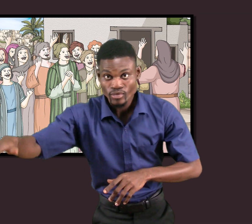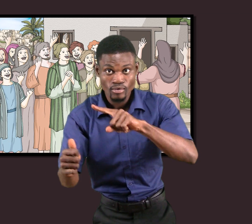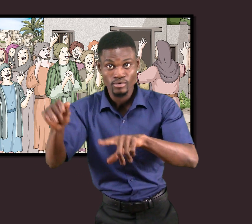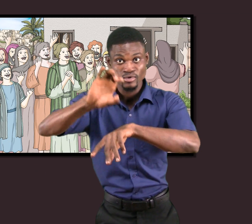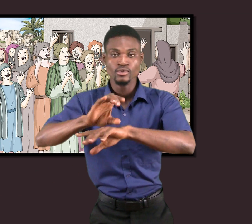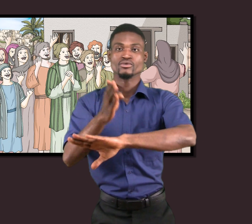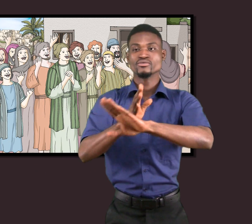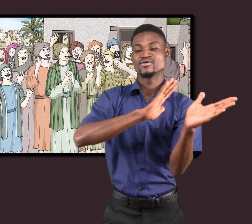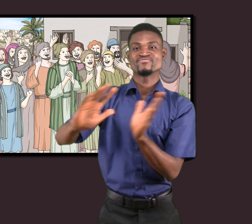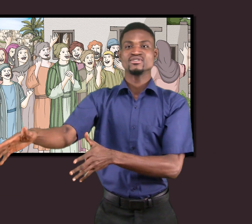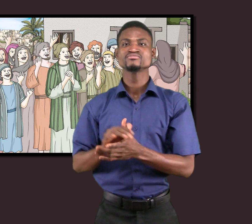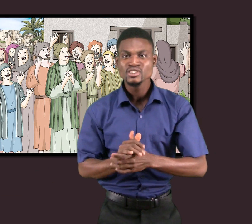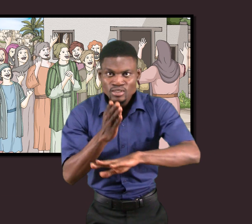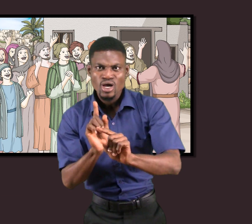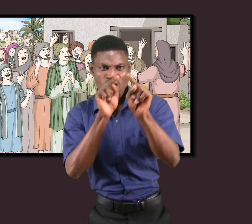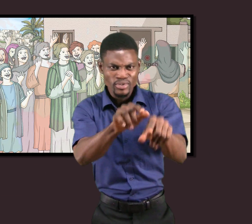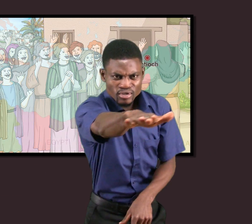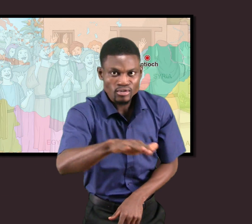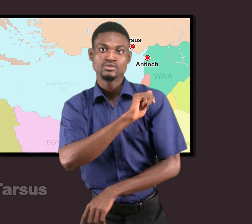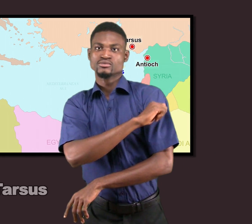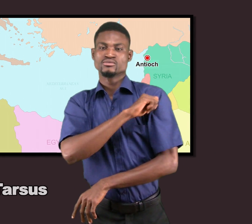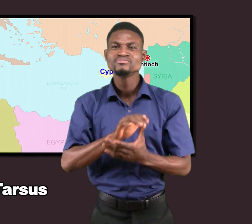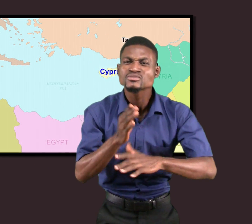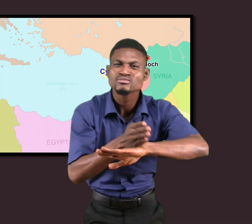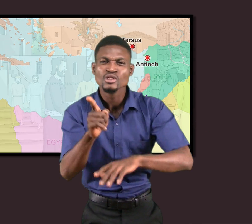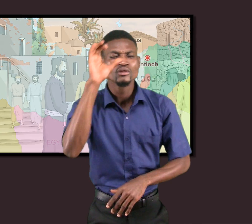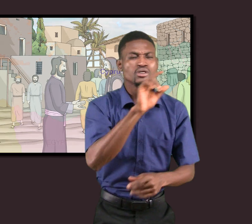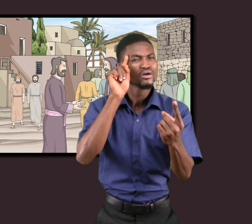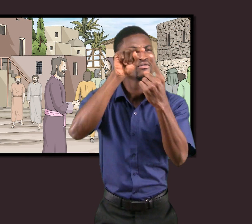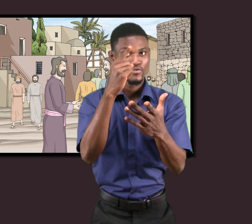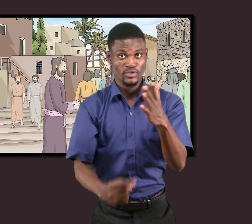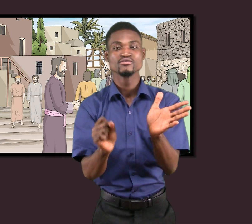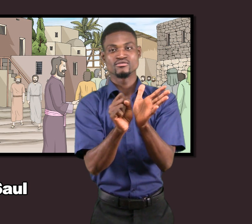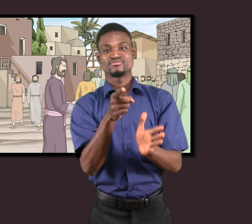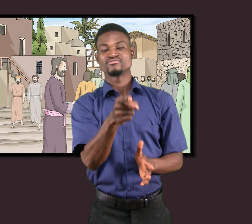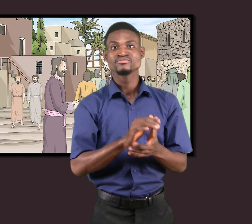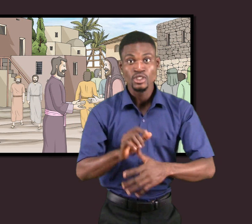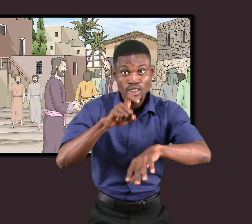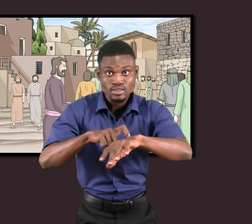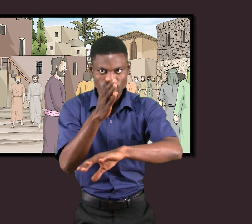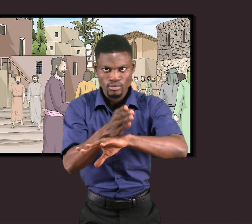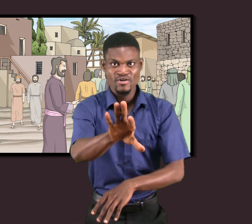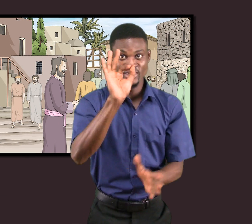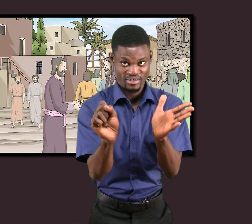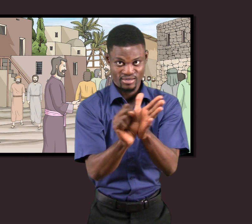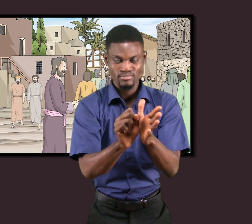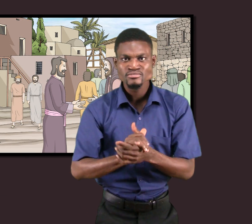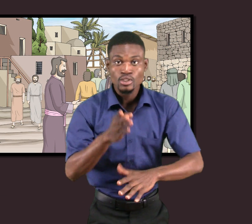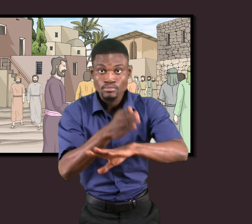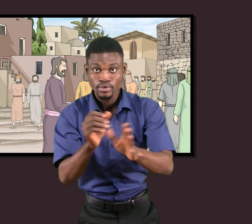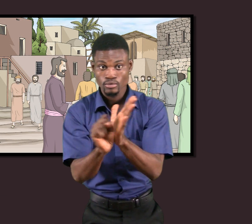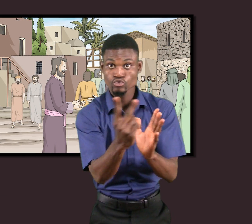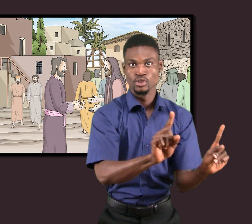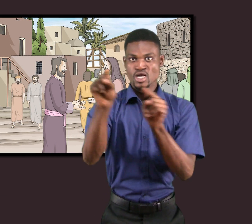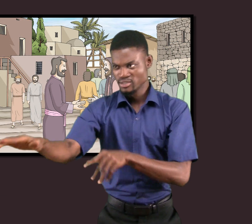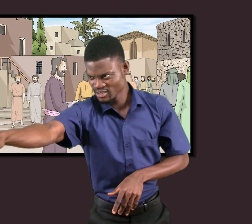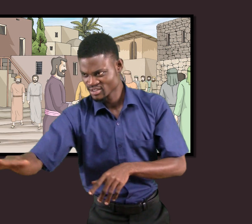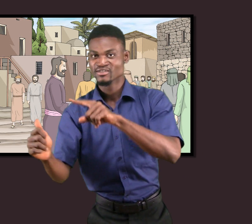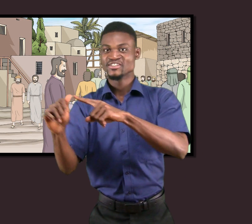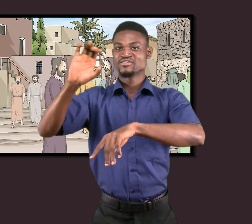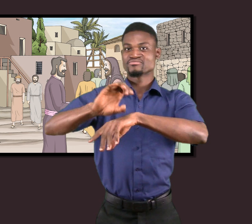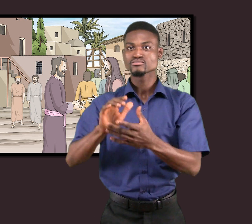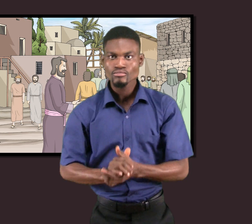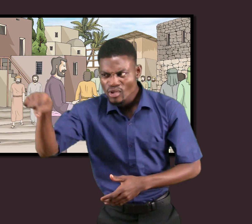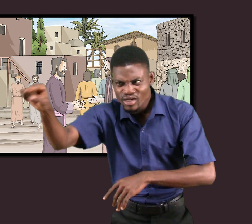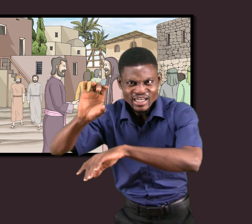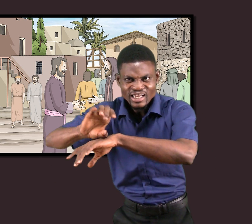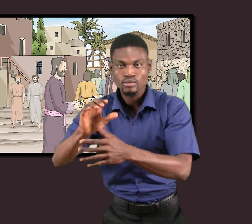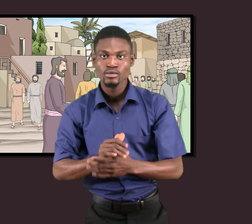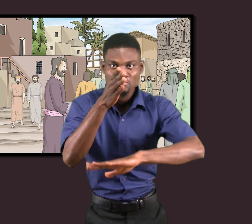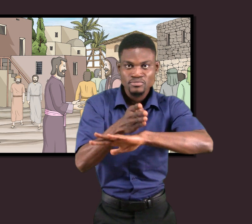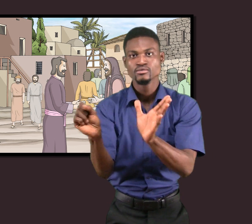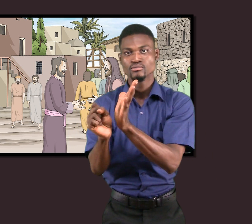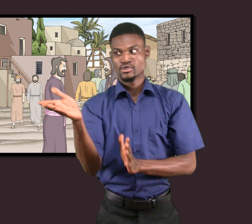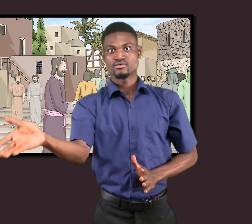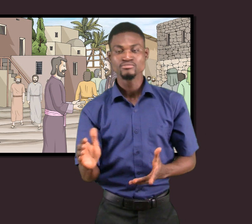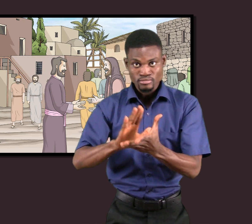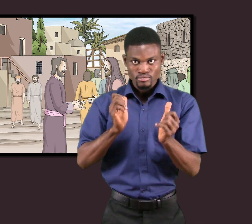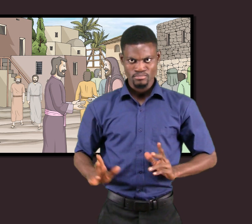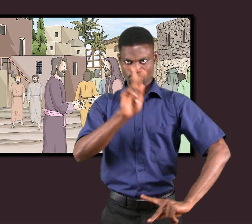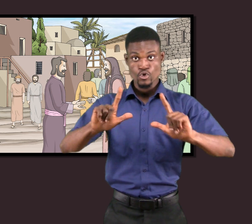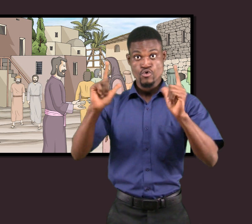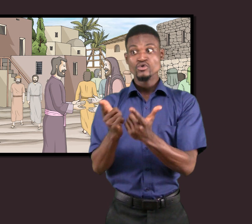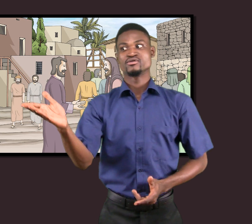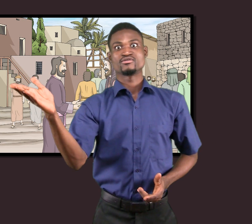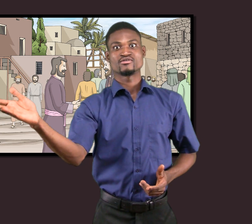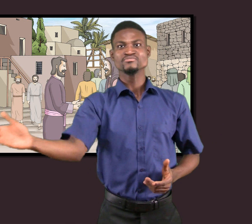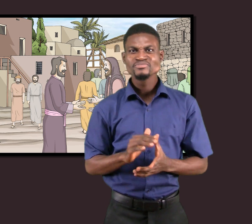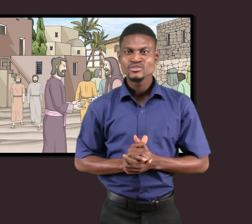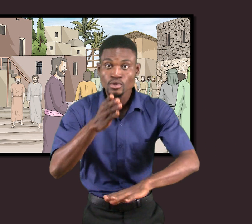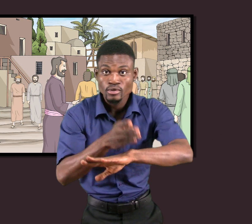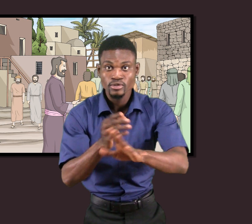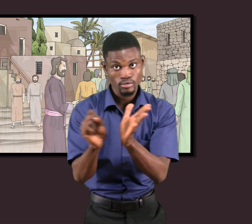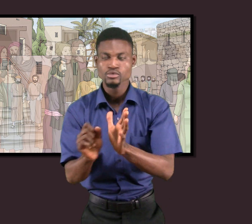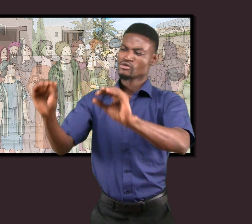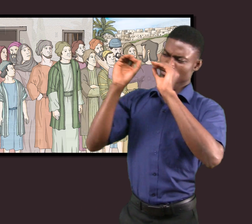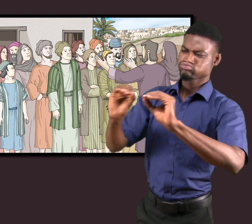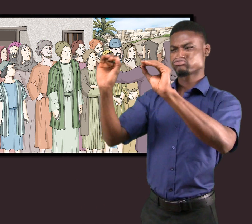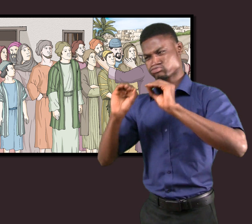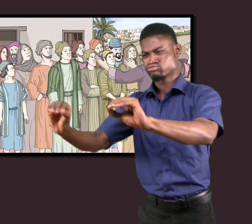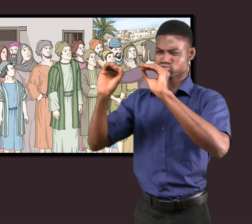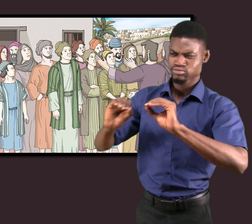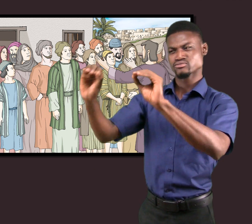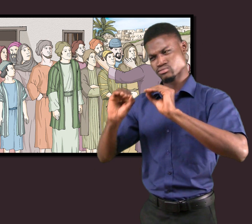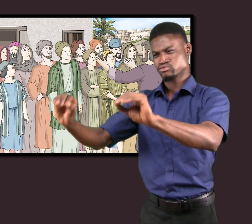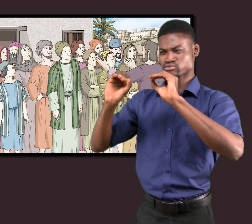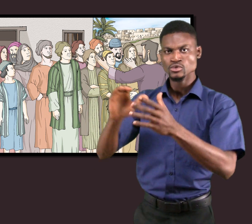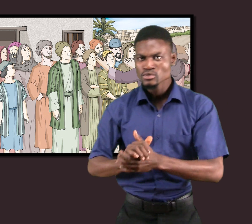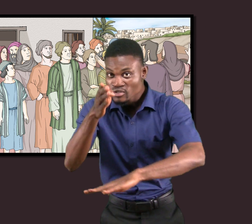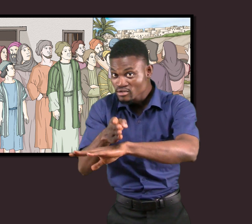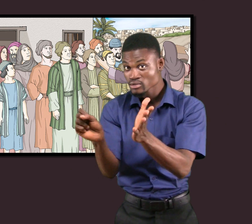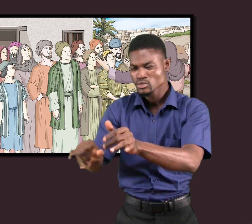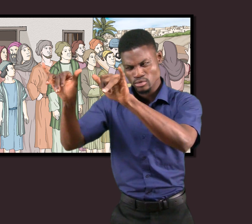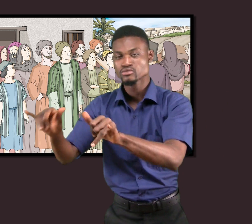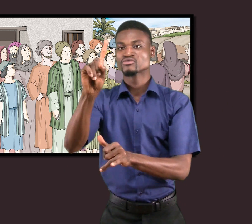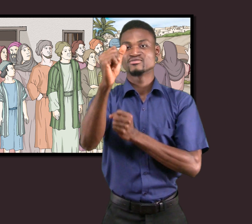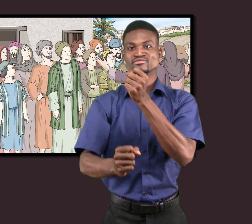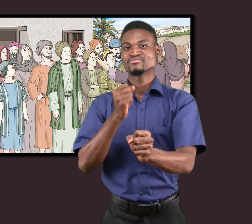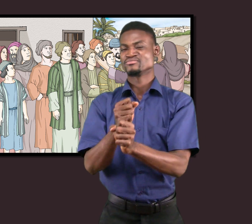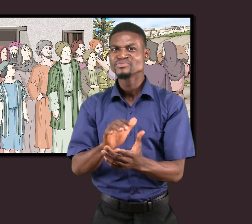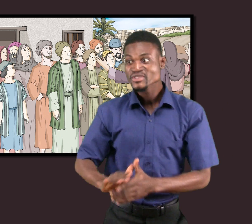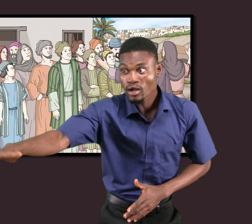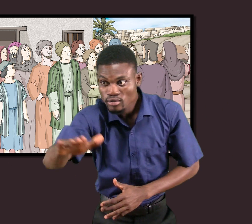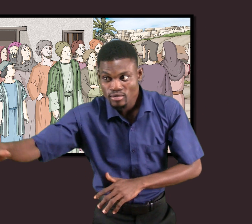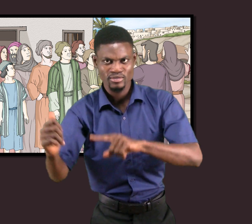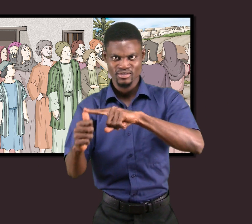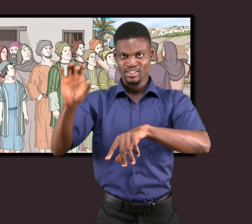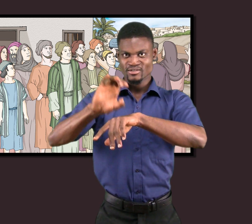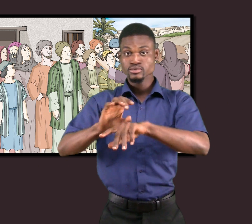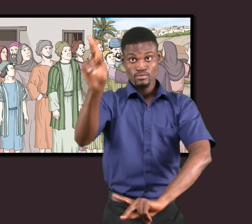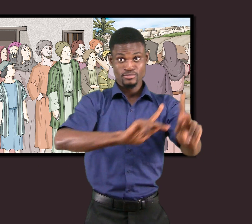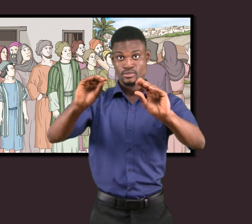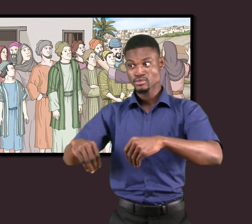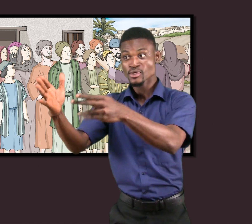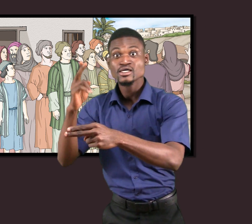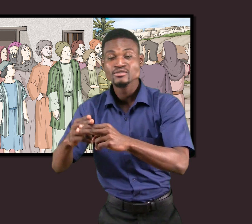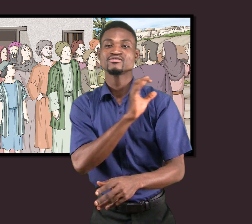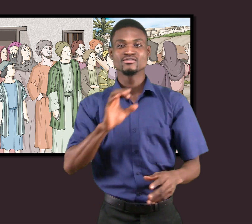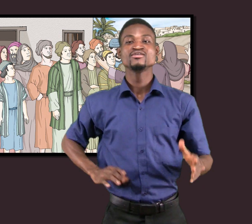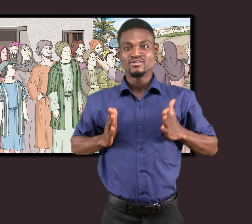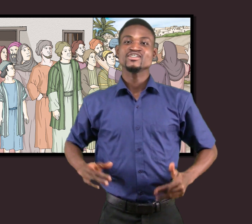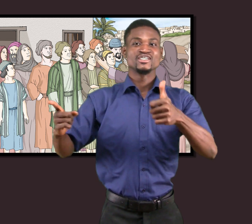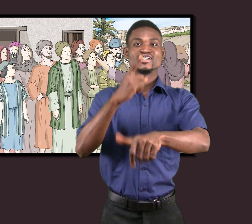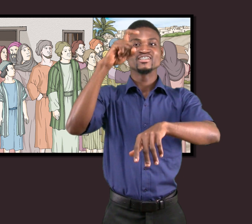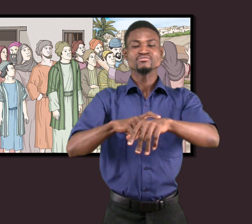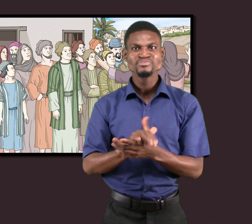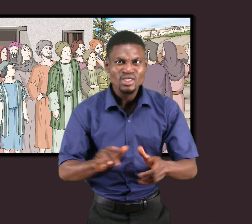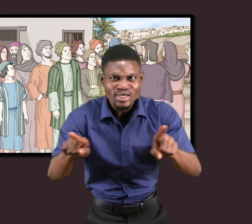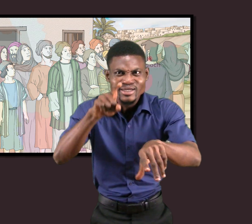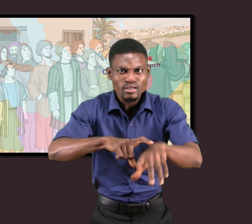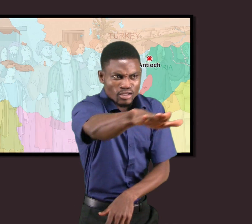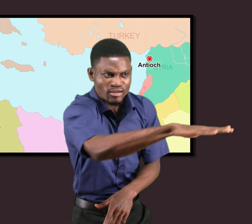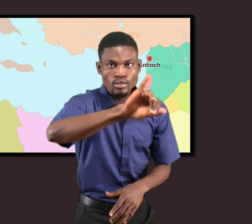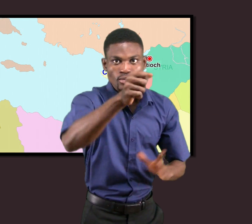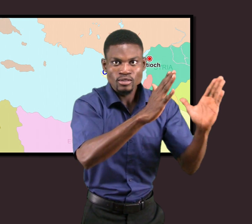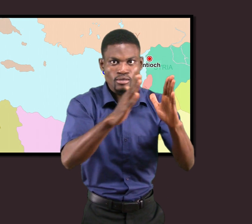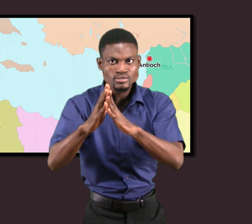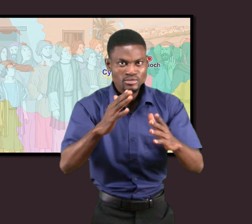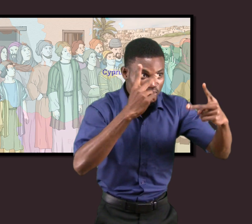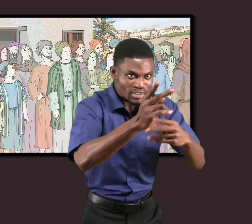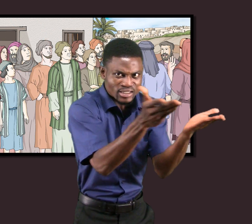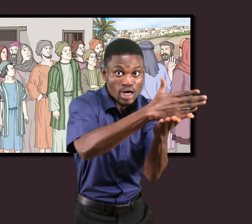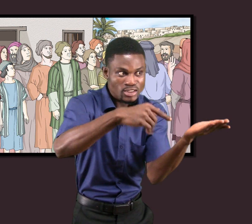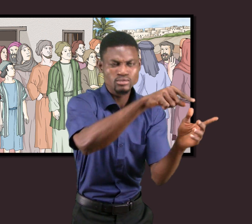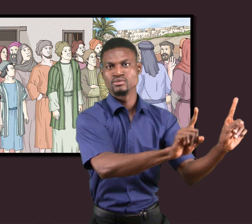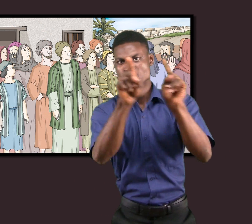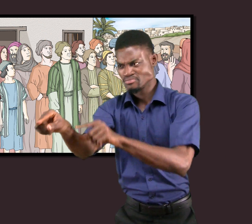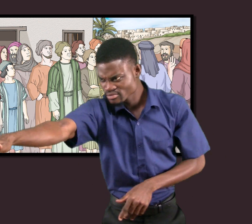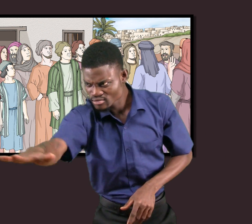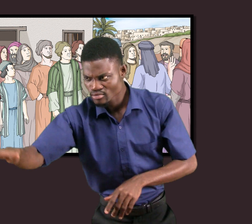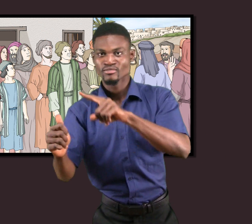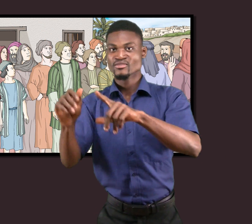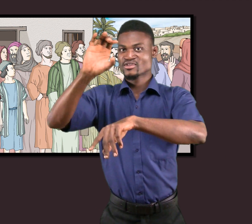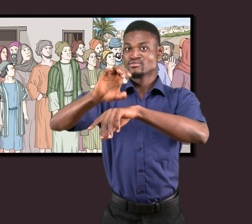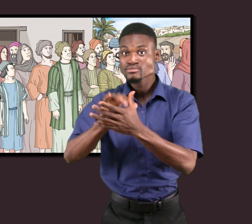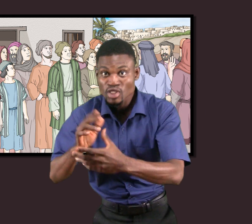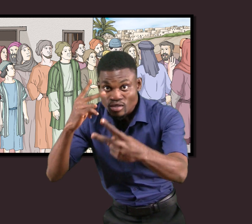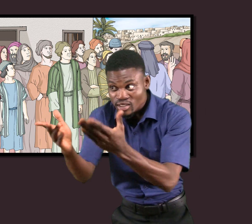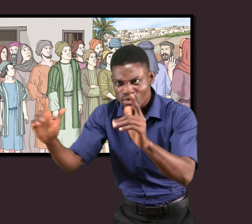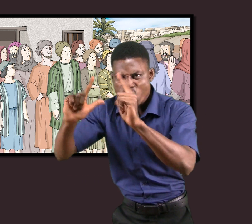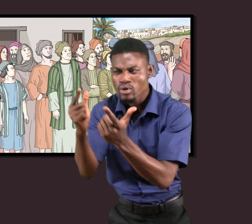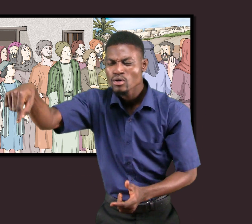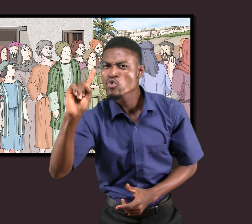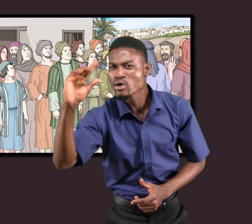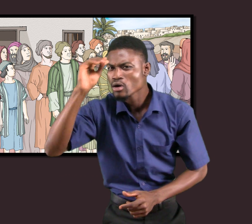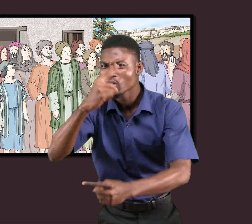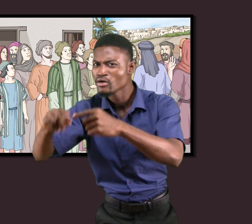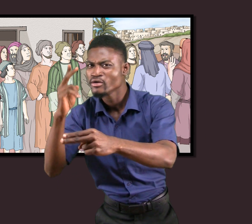So for a full year they met together with the church and taught large numbers of people. The disciples were first called Christians at Antioch. In those days some prophets came down from Jerusalem to Antioch.